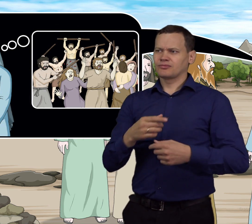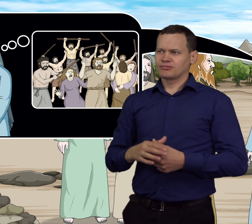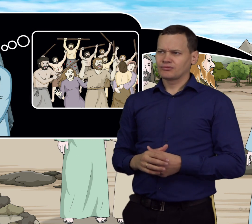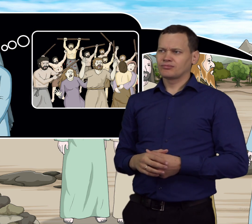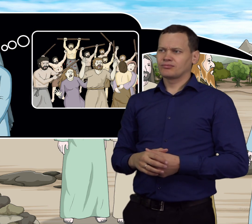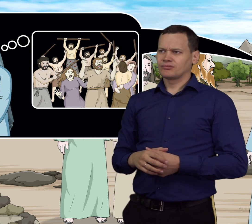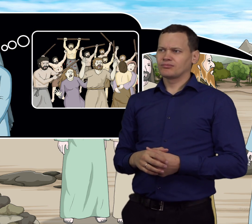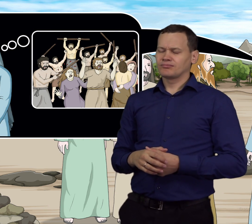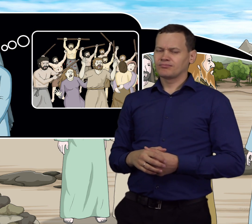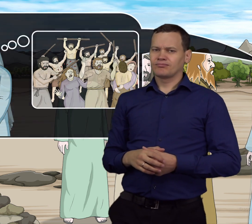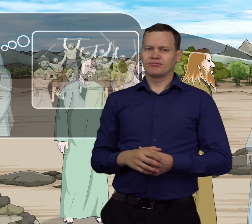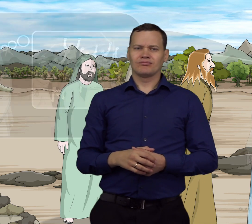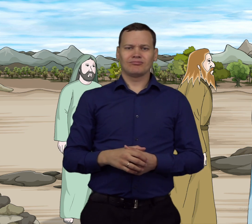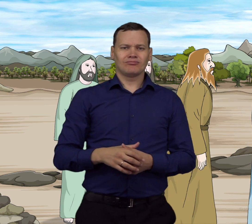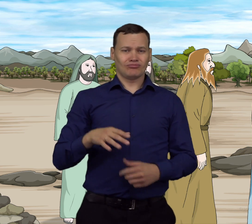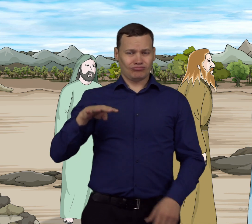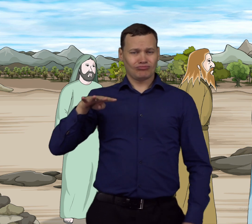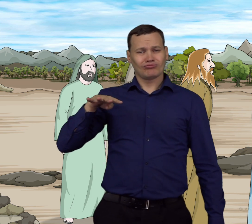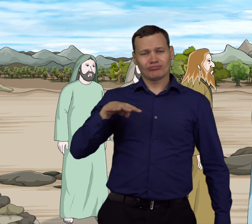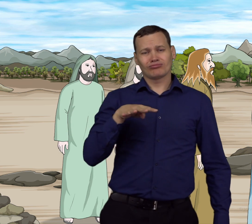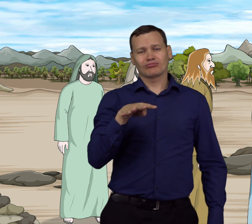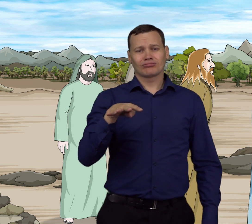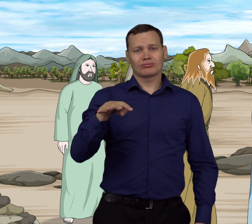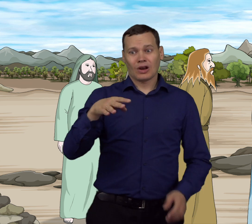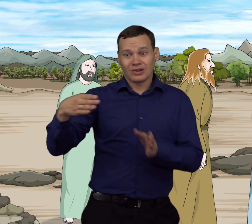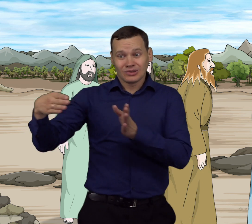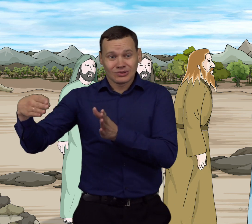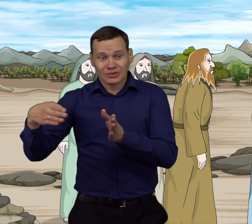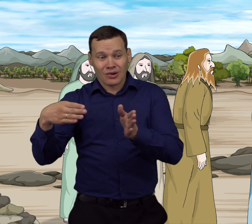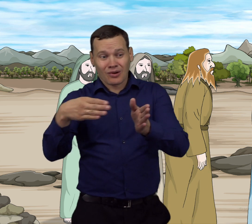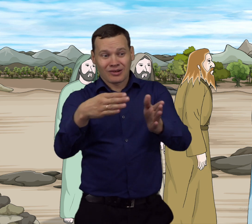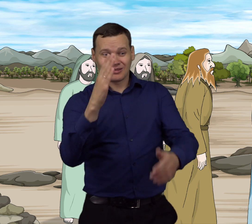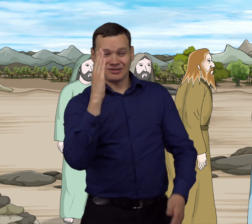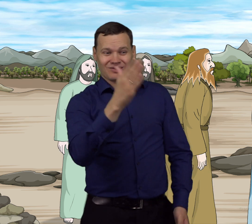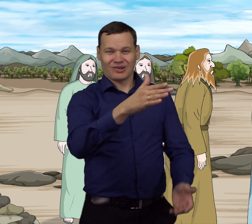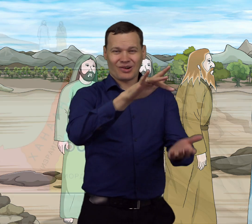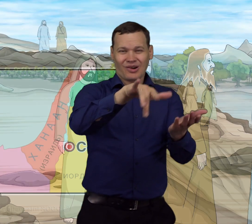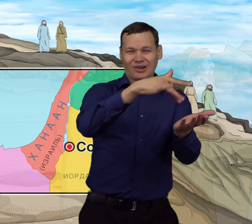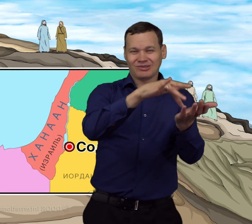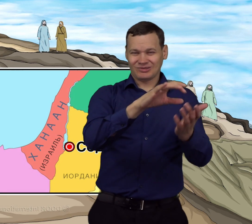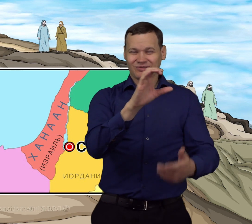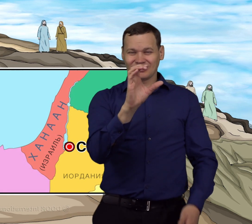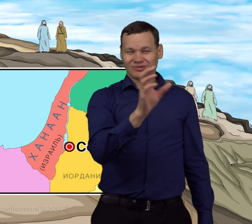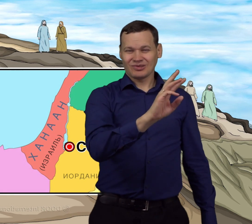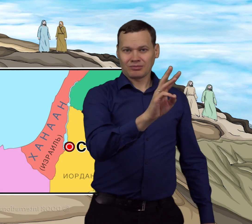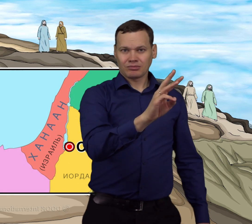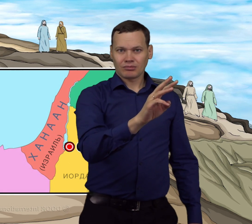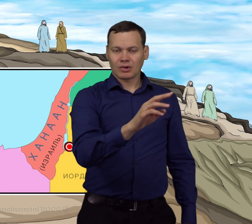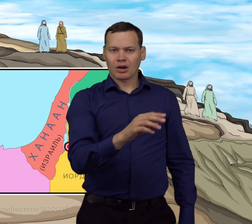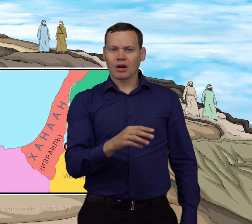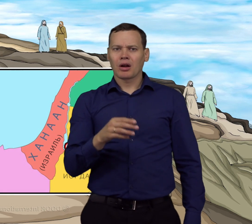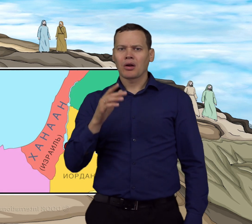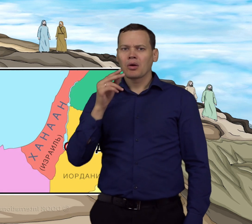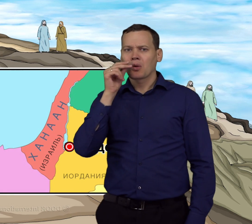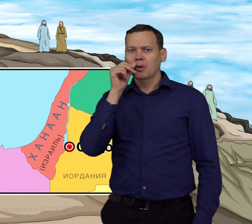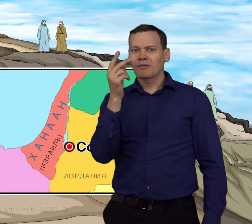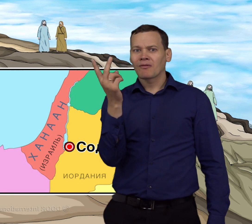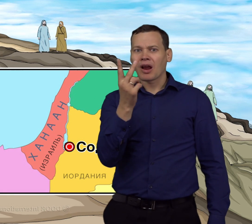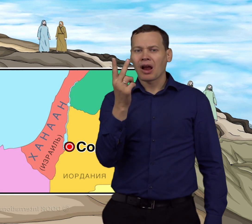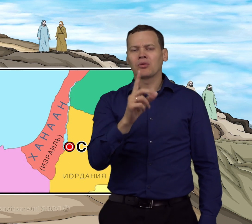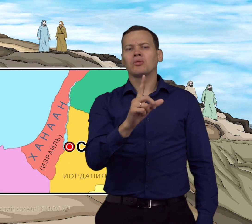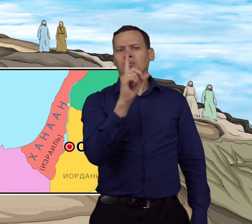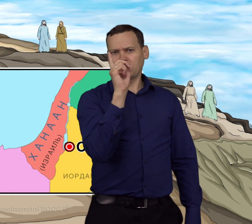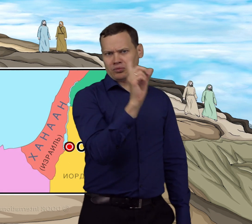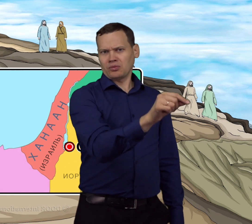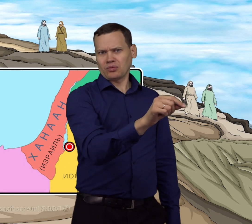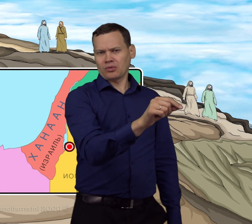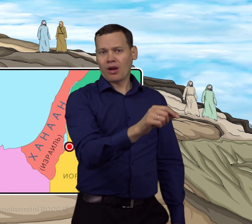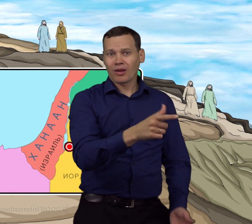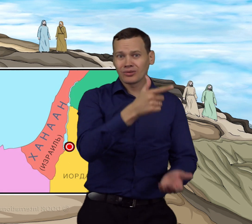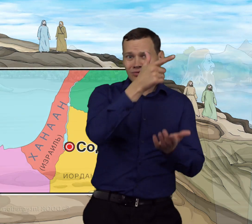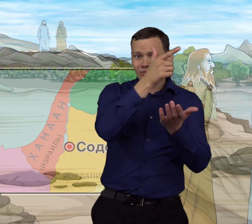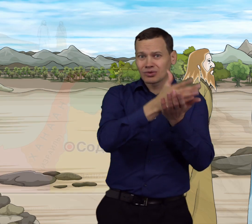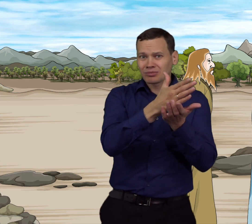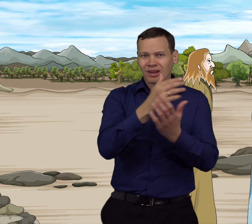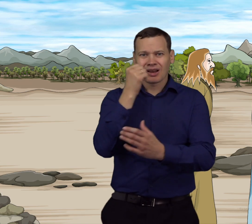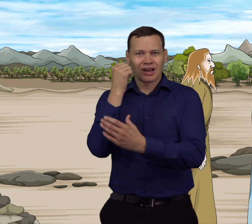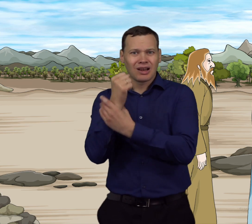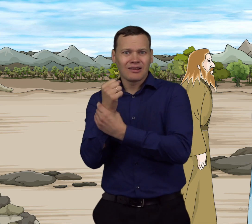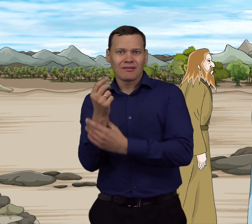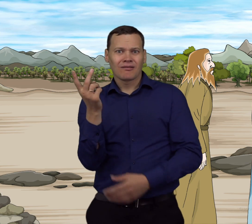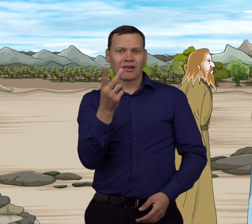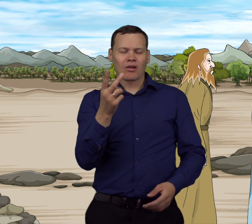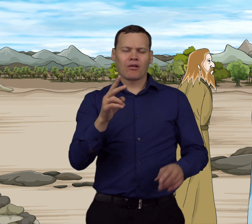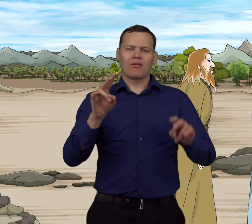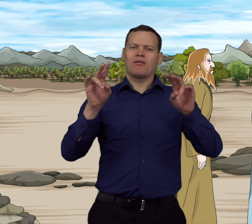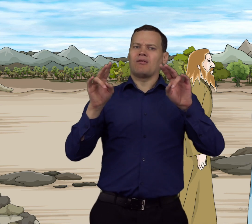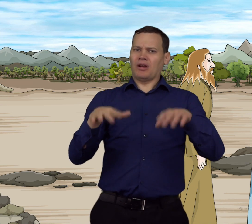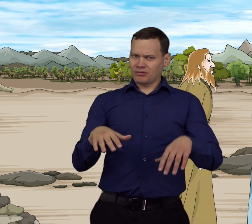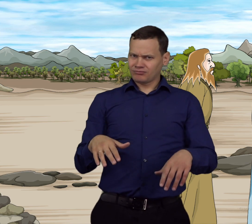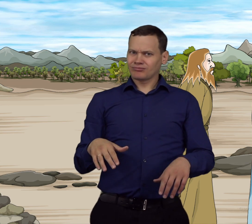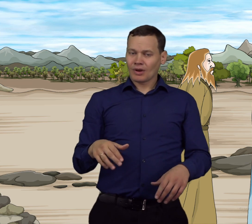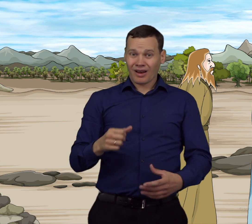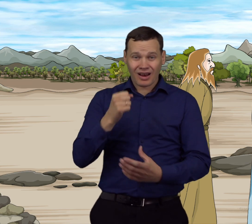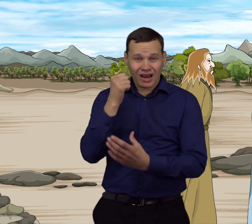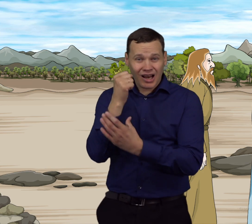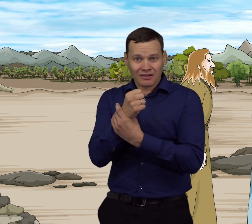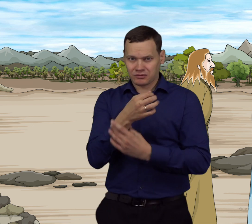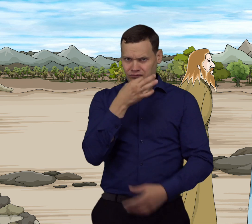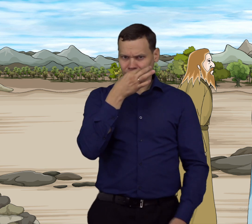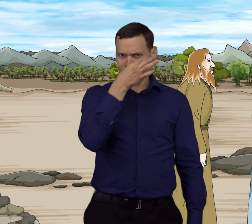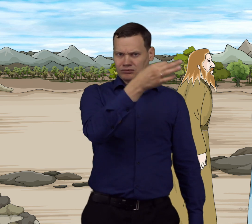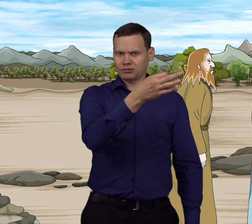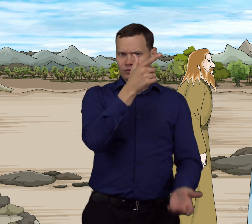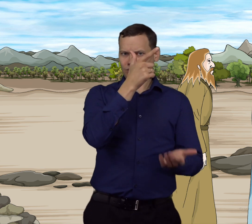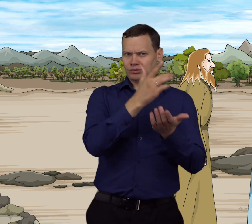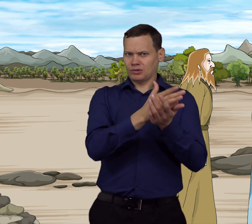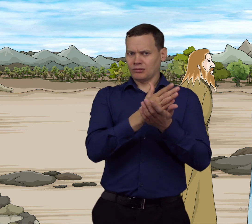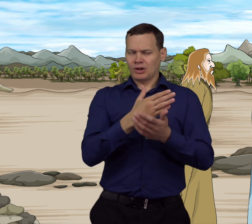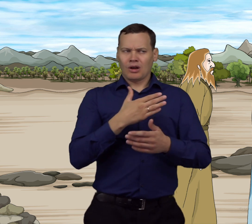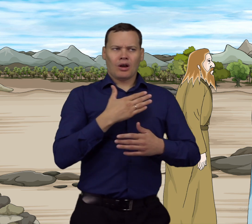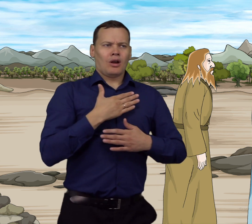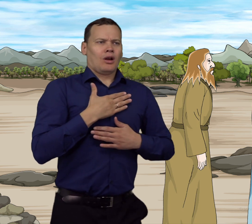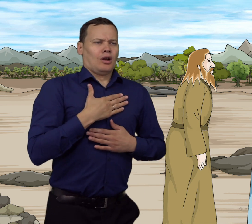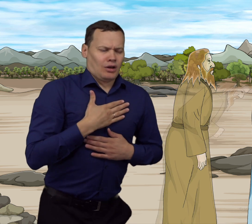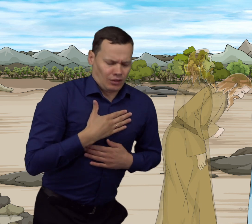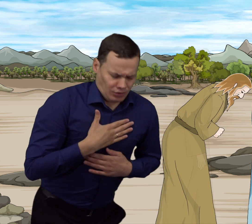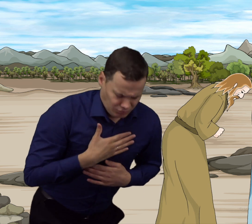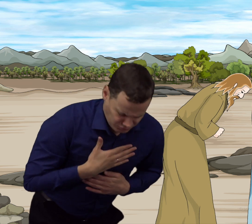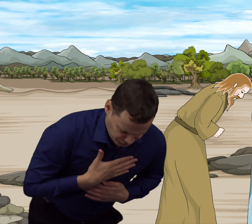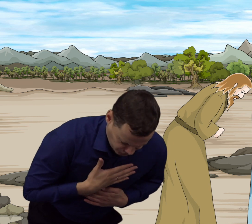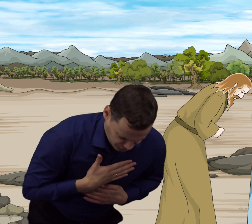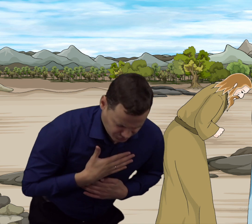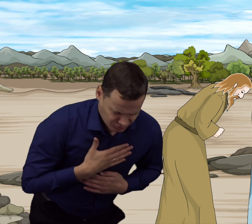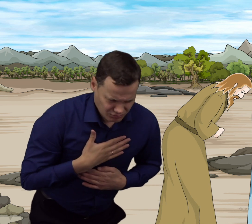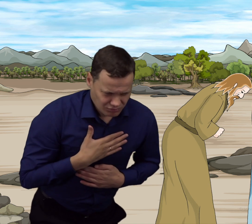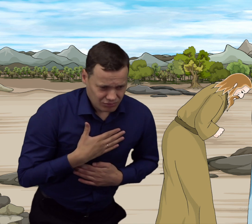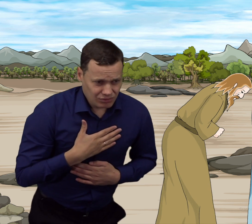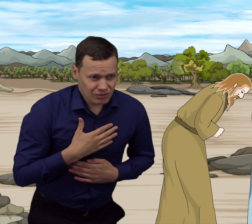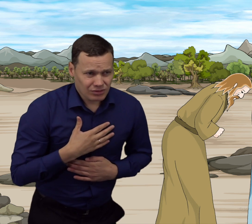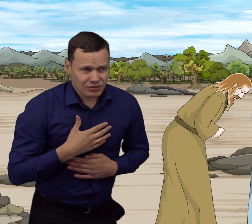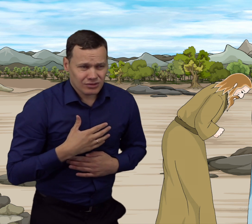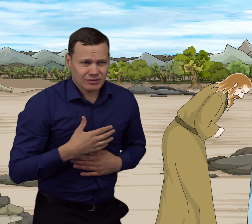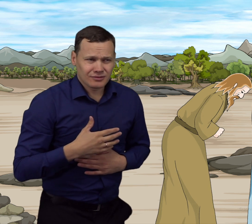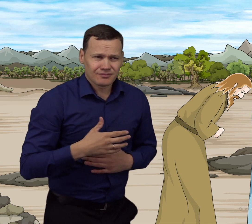And the two men turned away and went toward Sodom, but Abraham remained standing before the LORD.